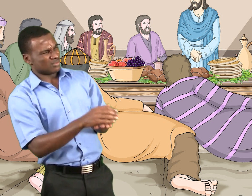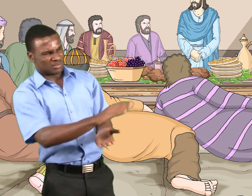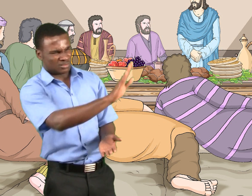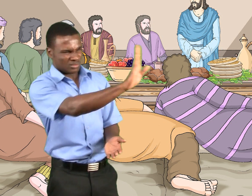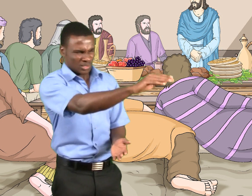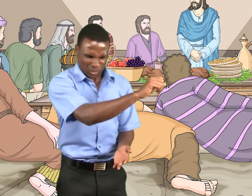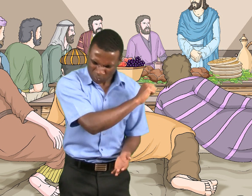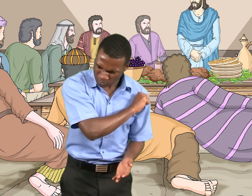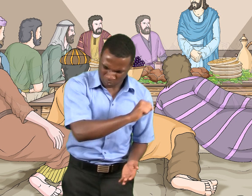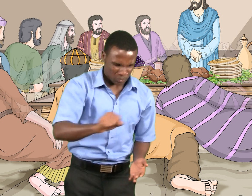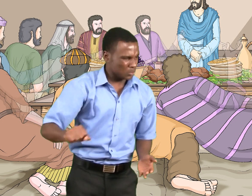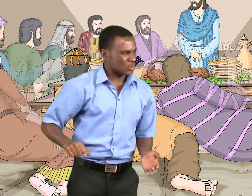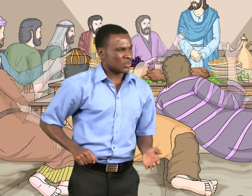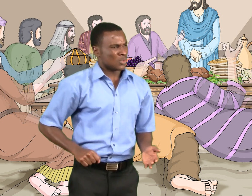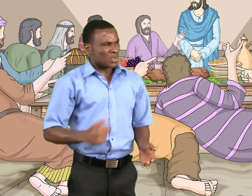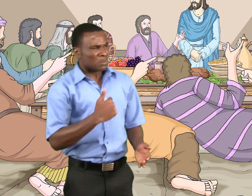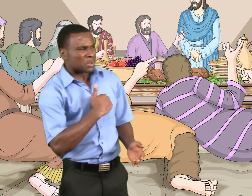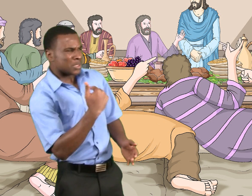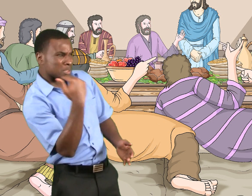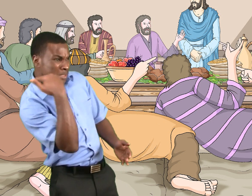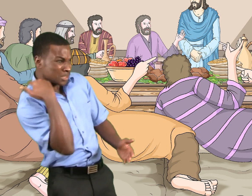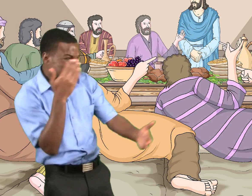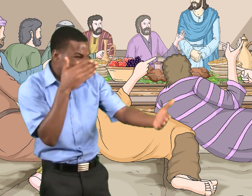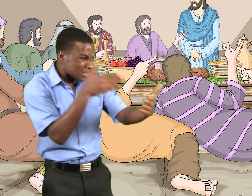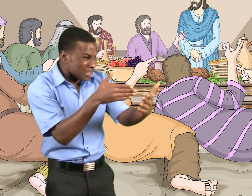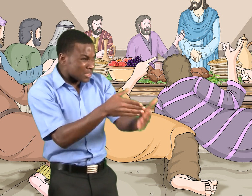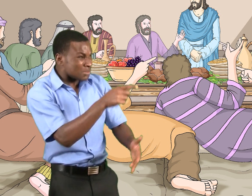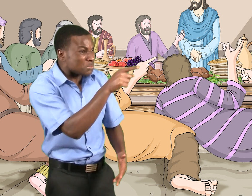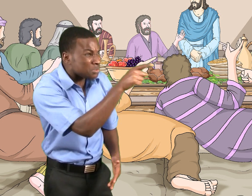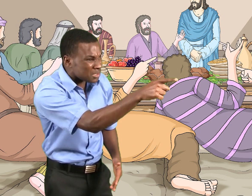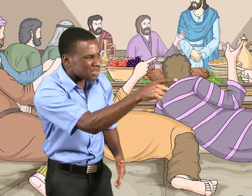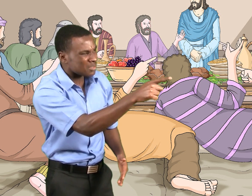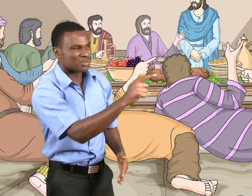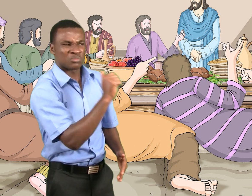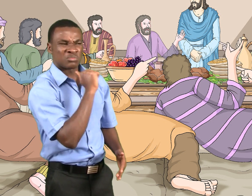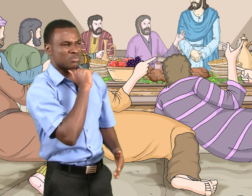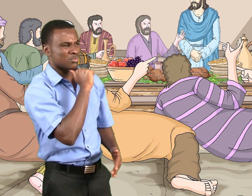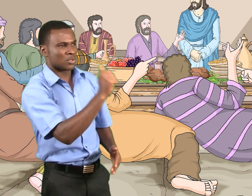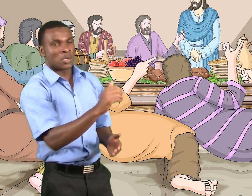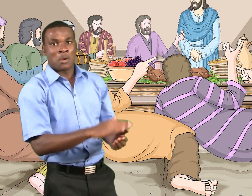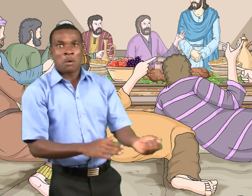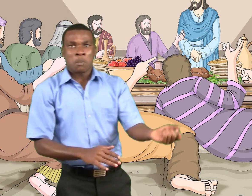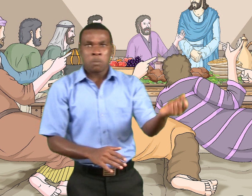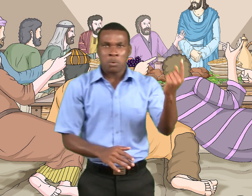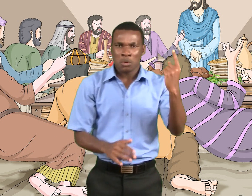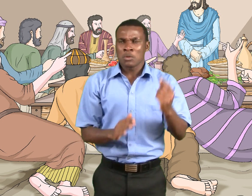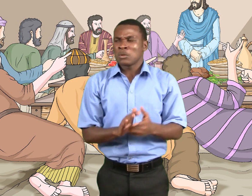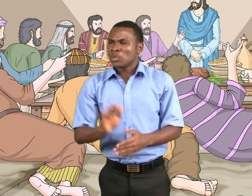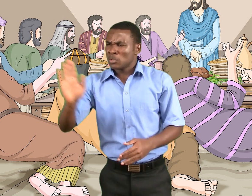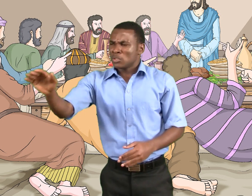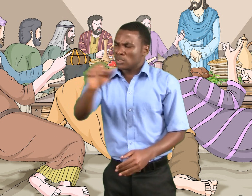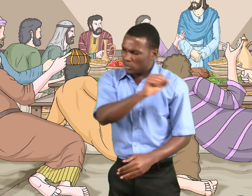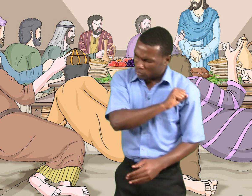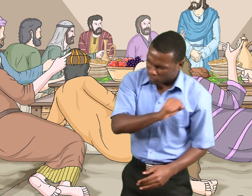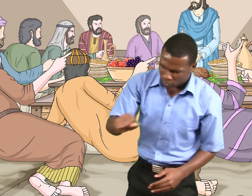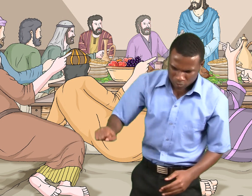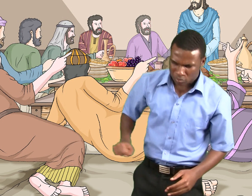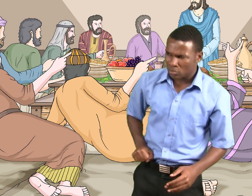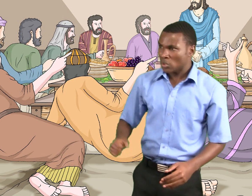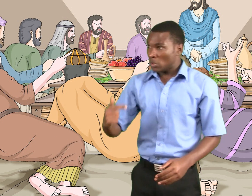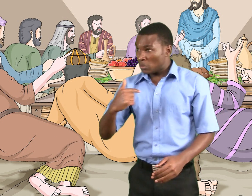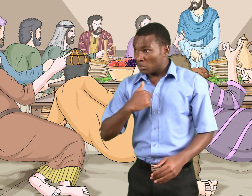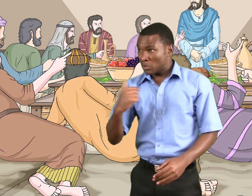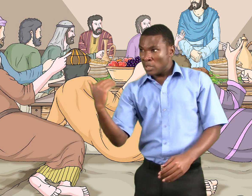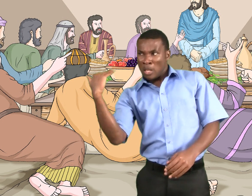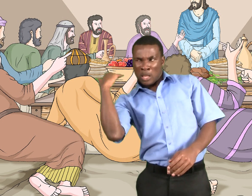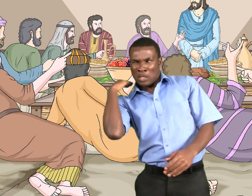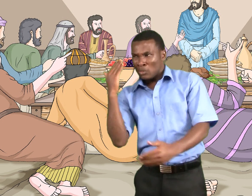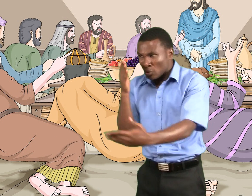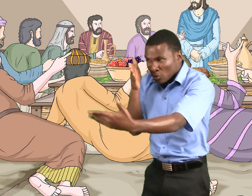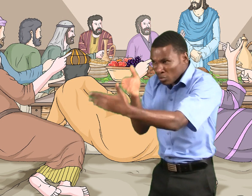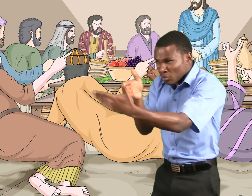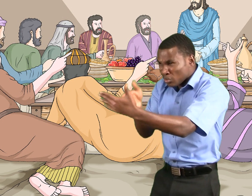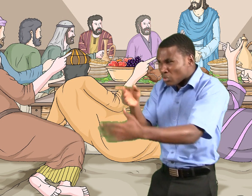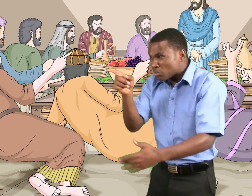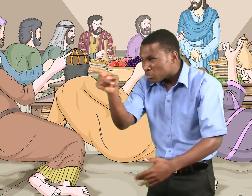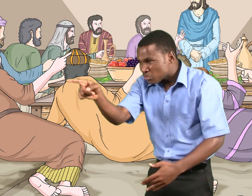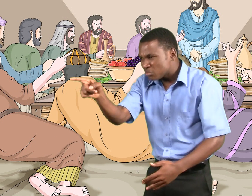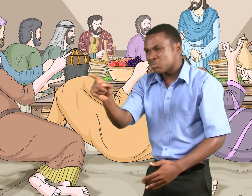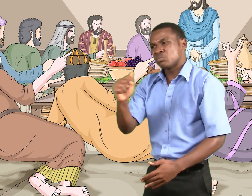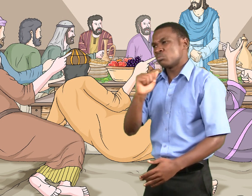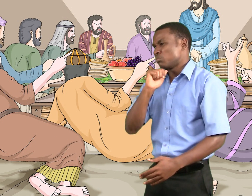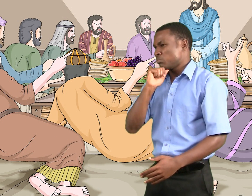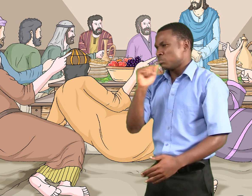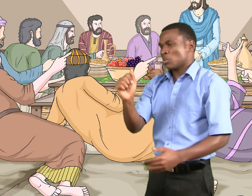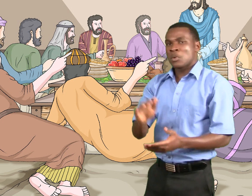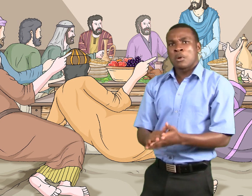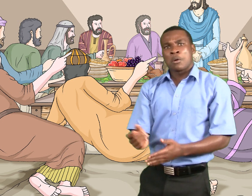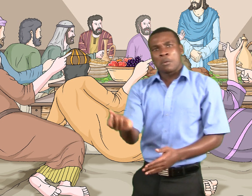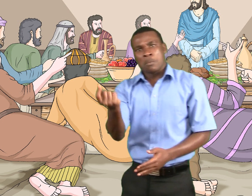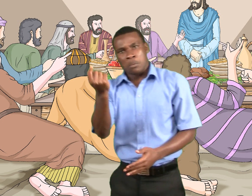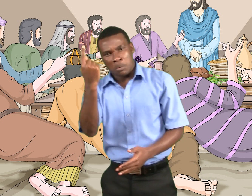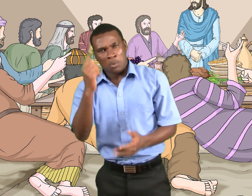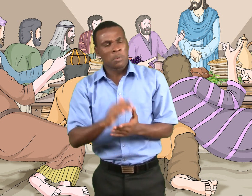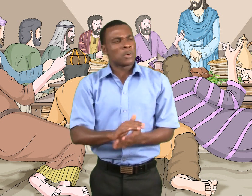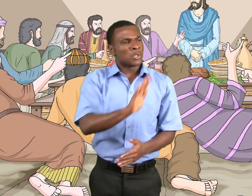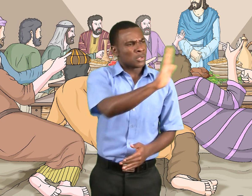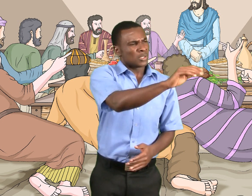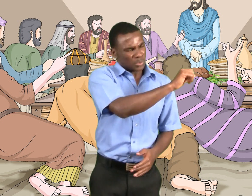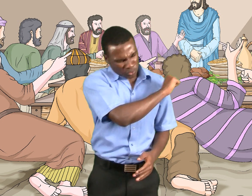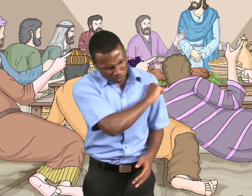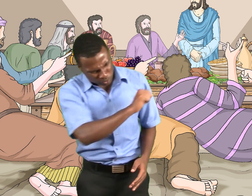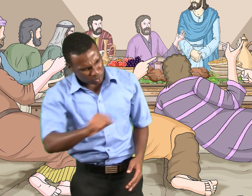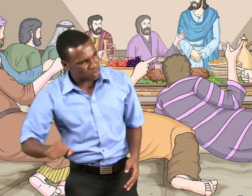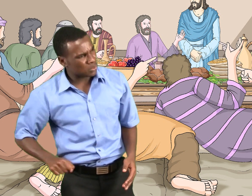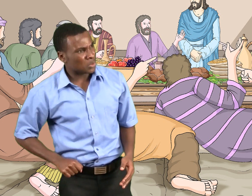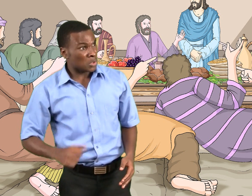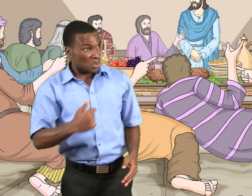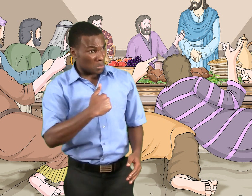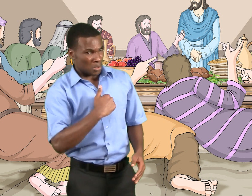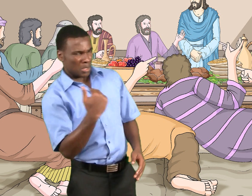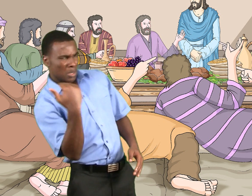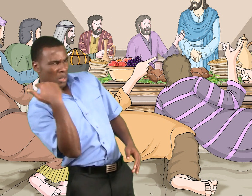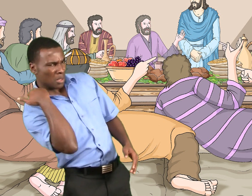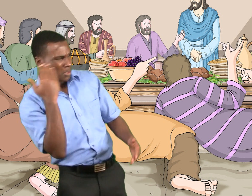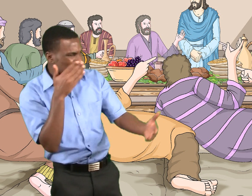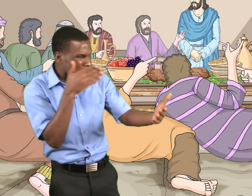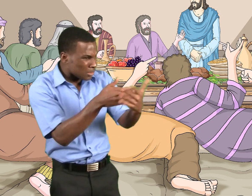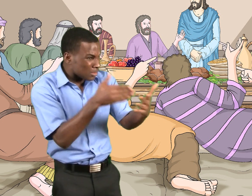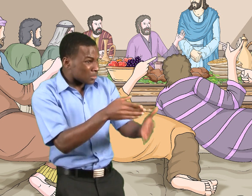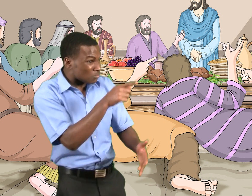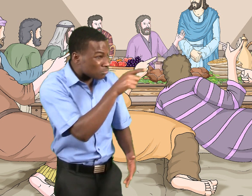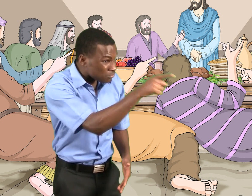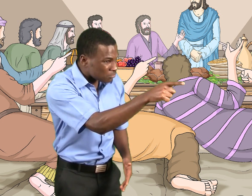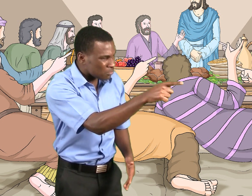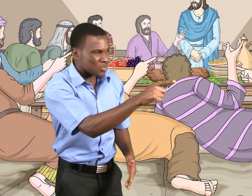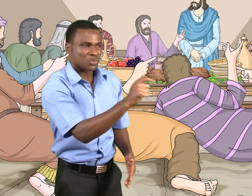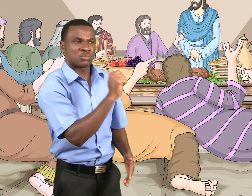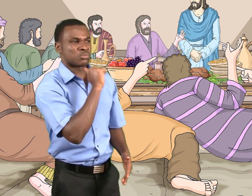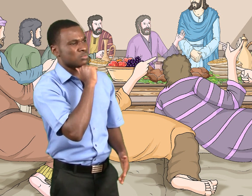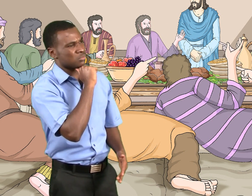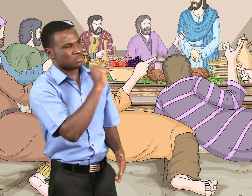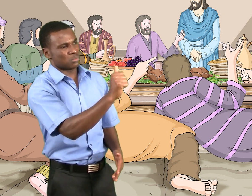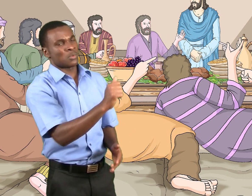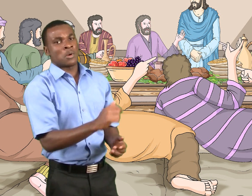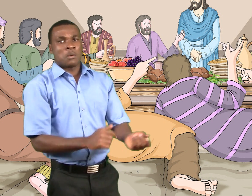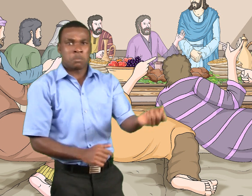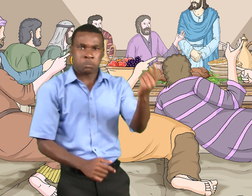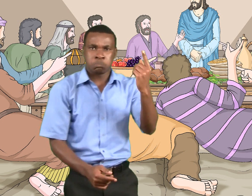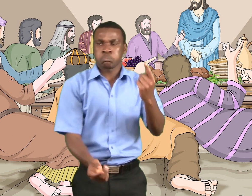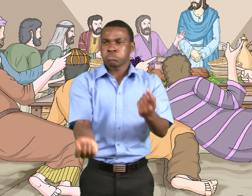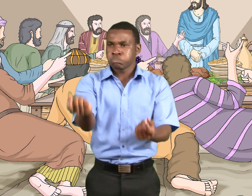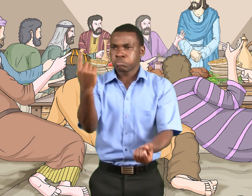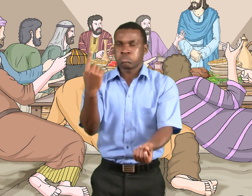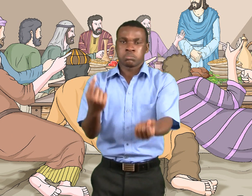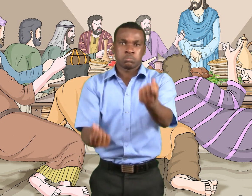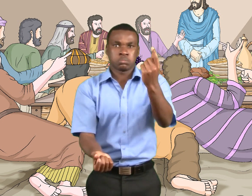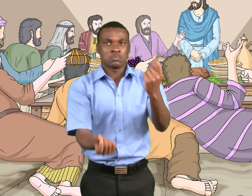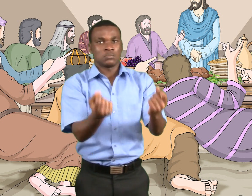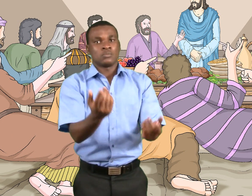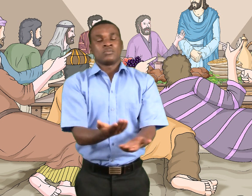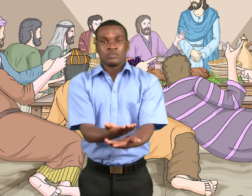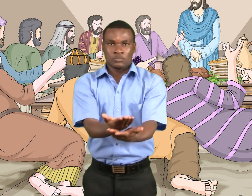They were deeply grieved and began to ask Him one after another, “Surely not I, Lord?”